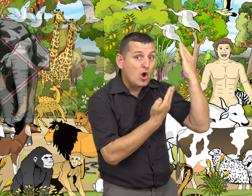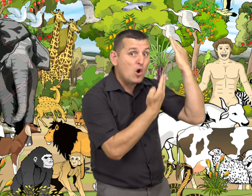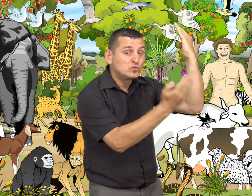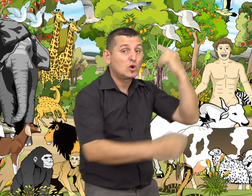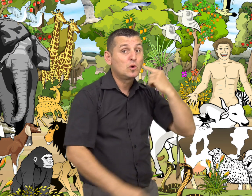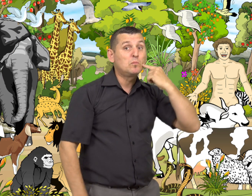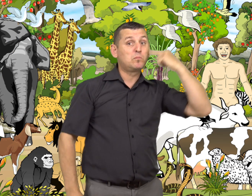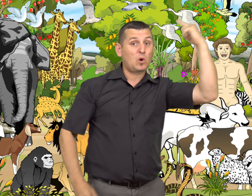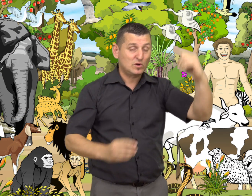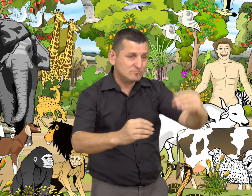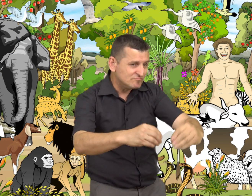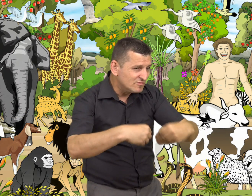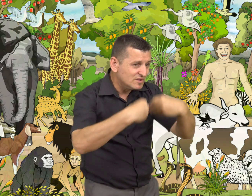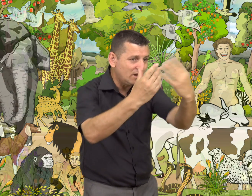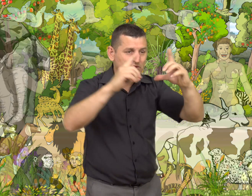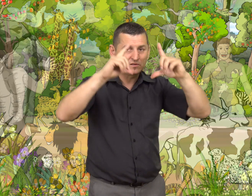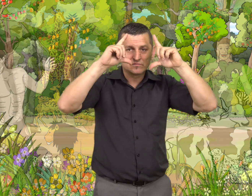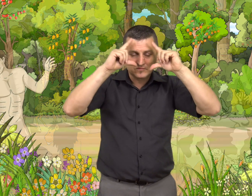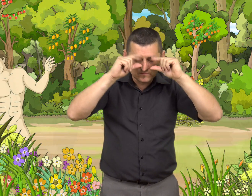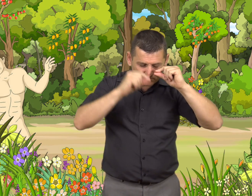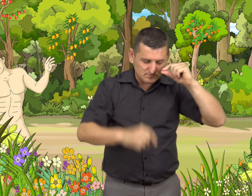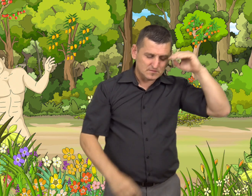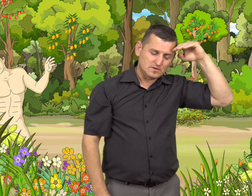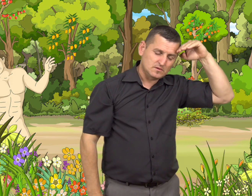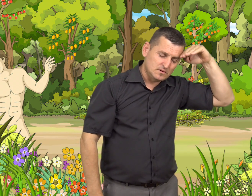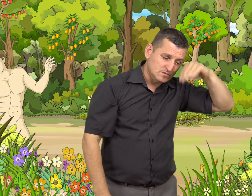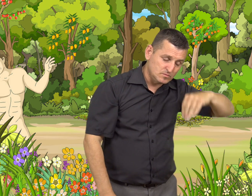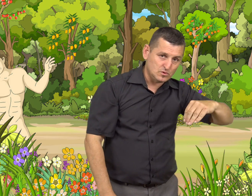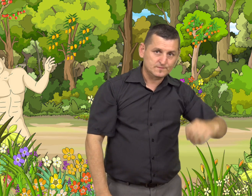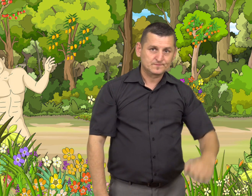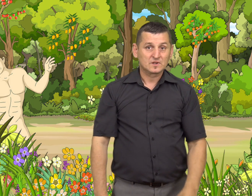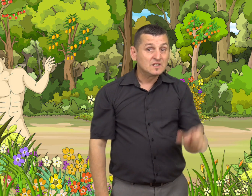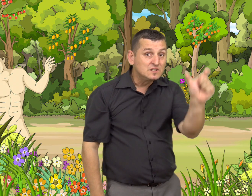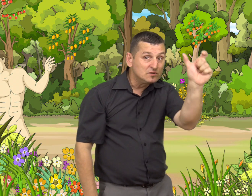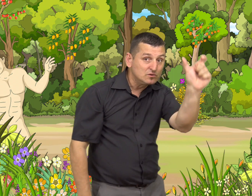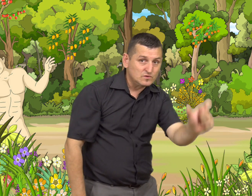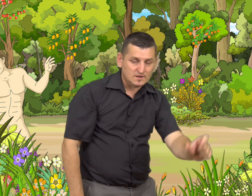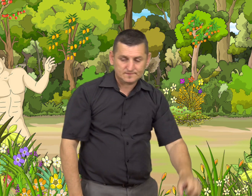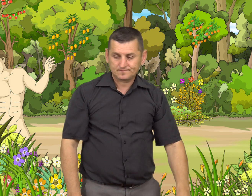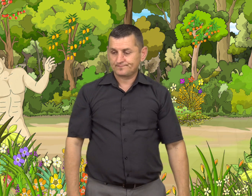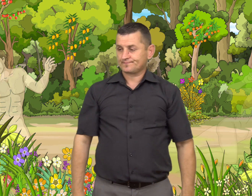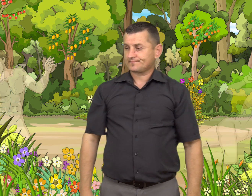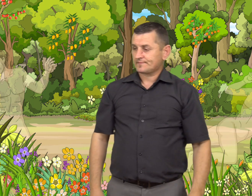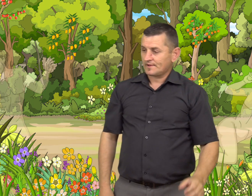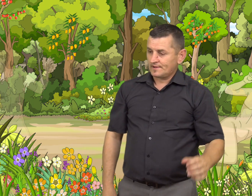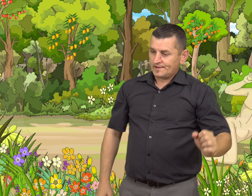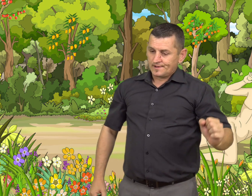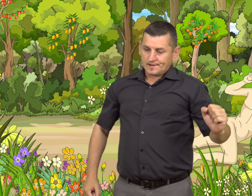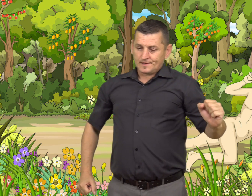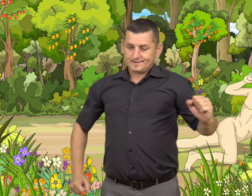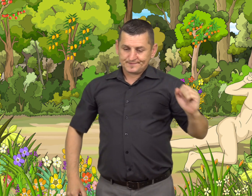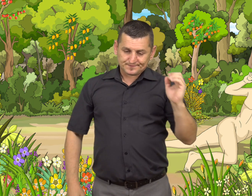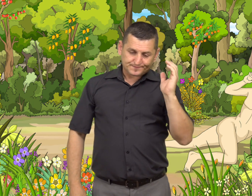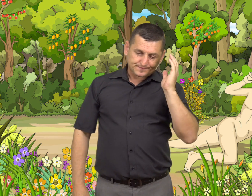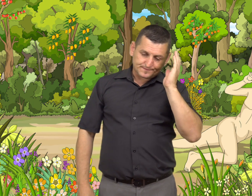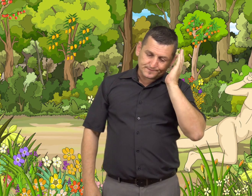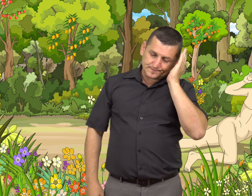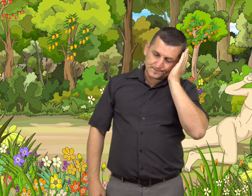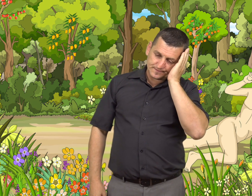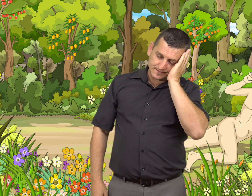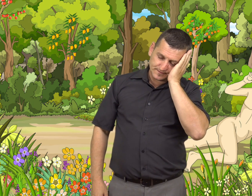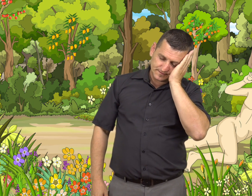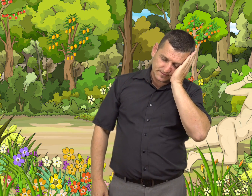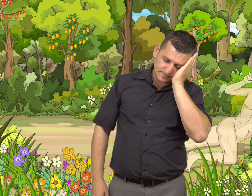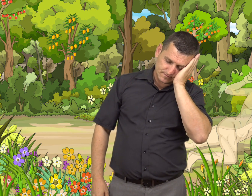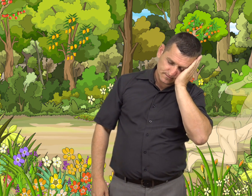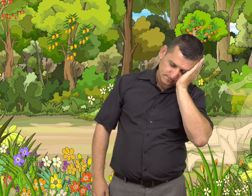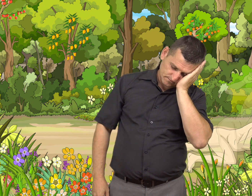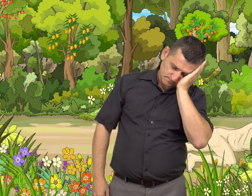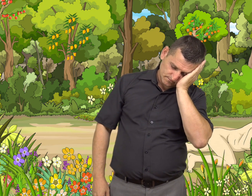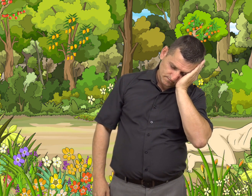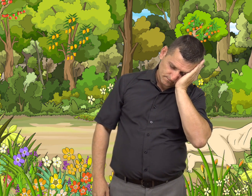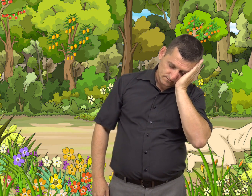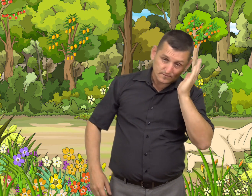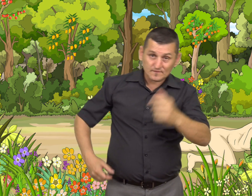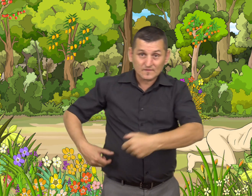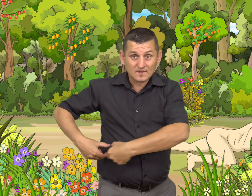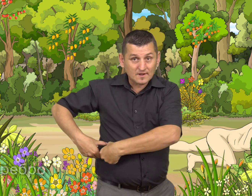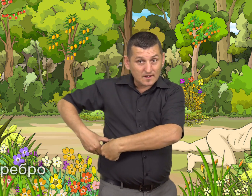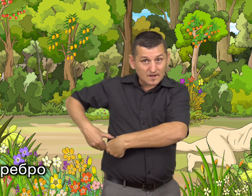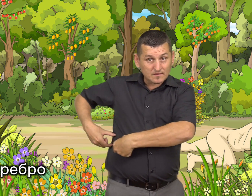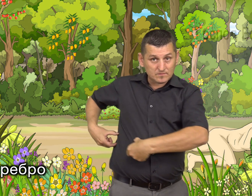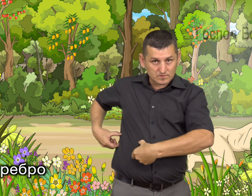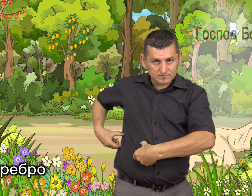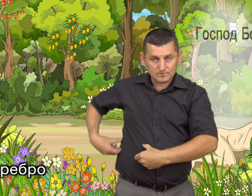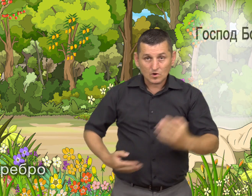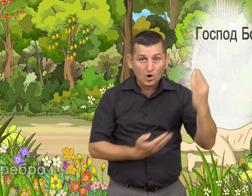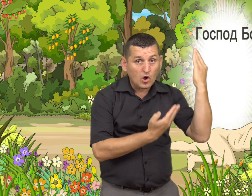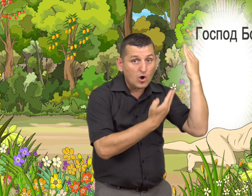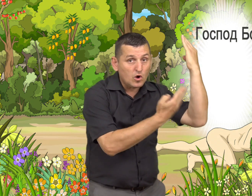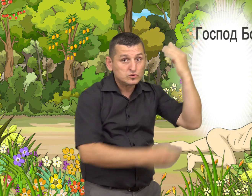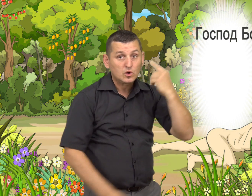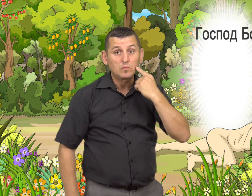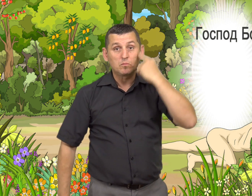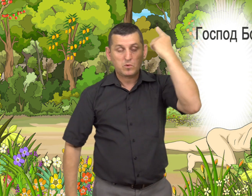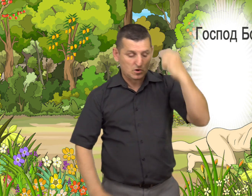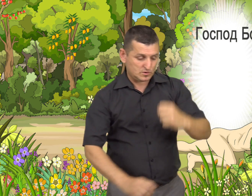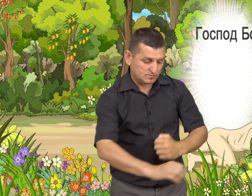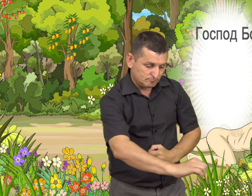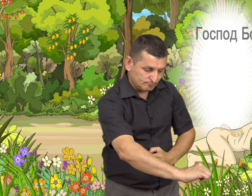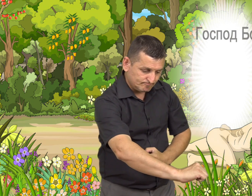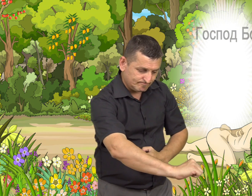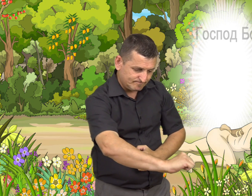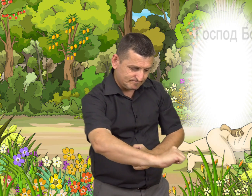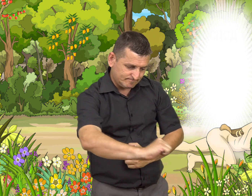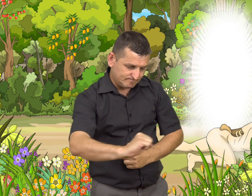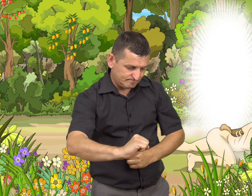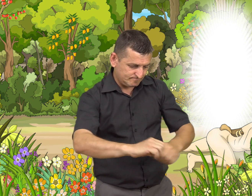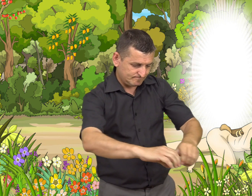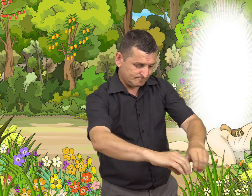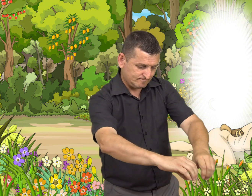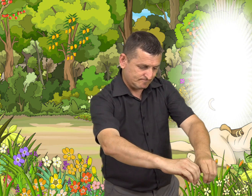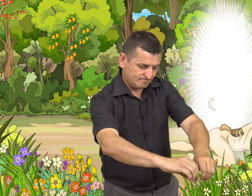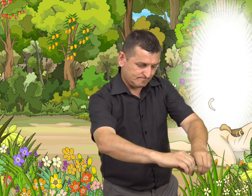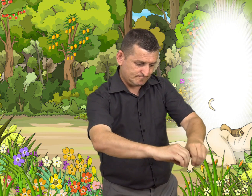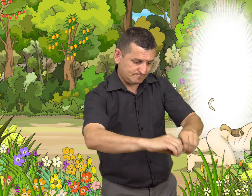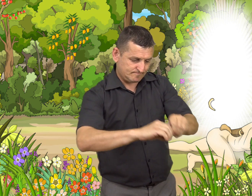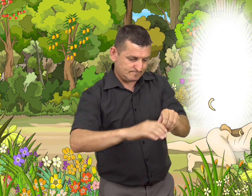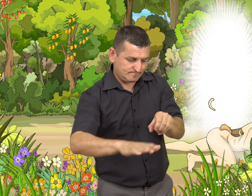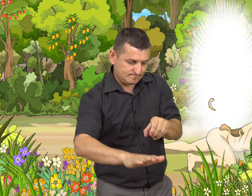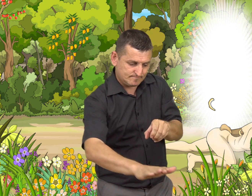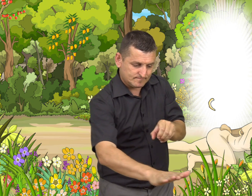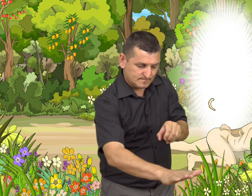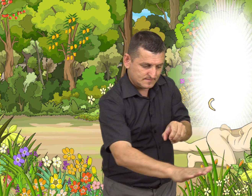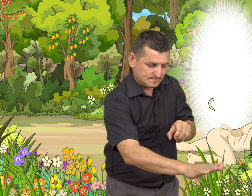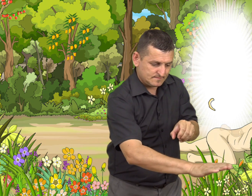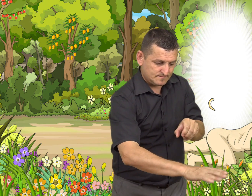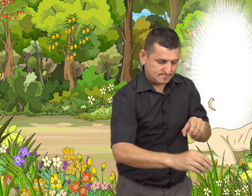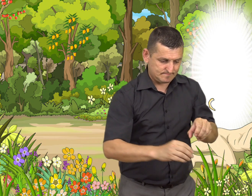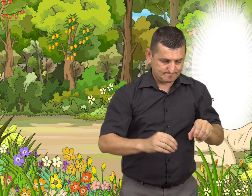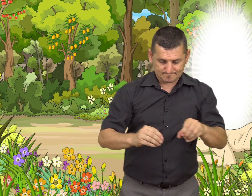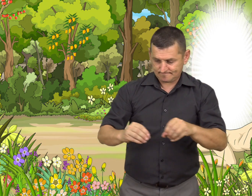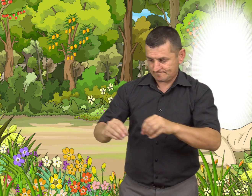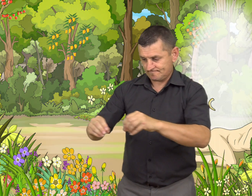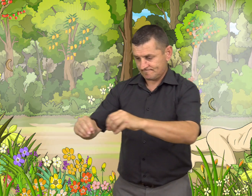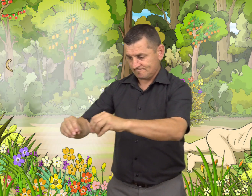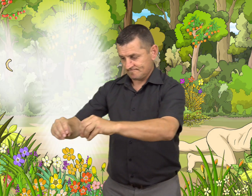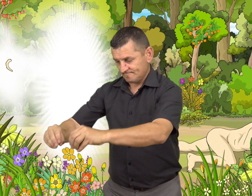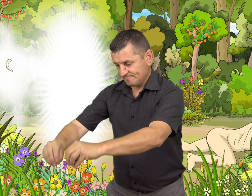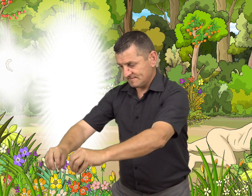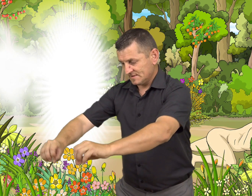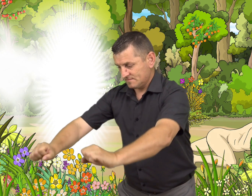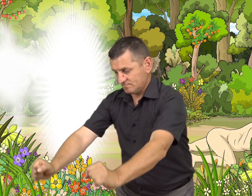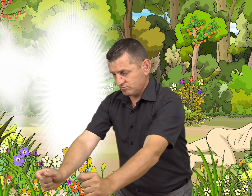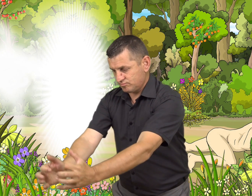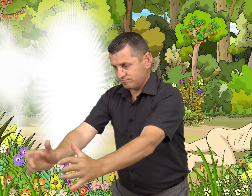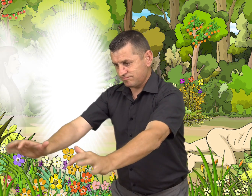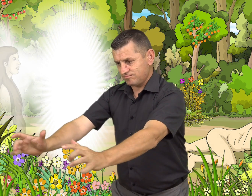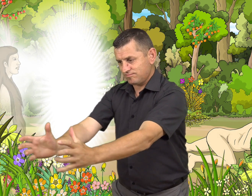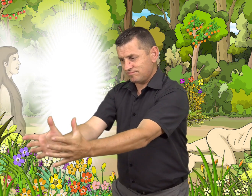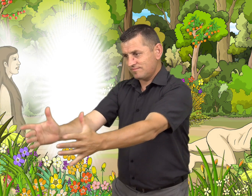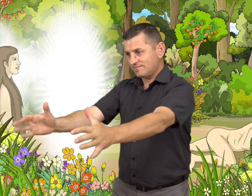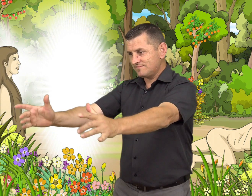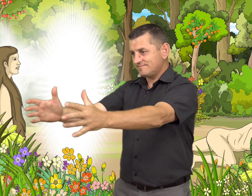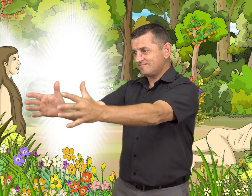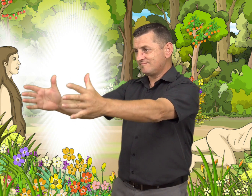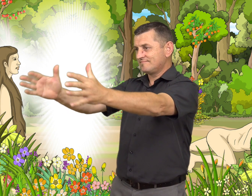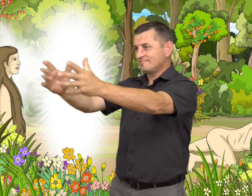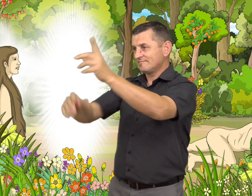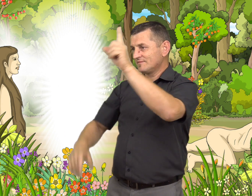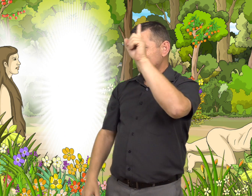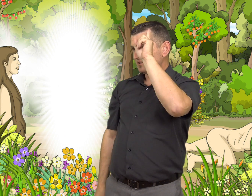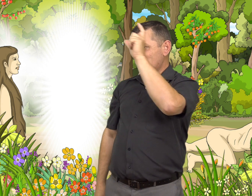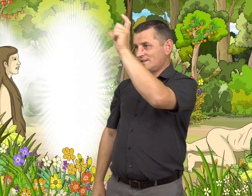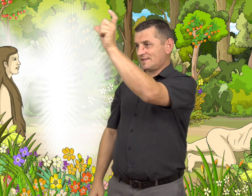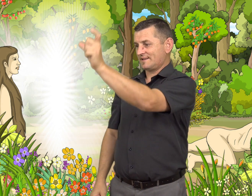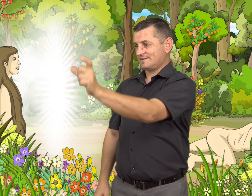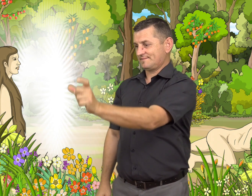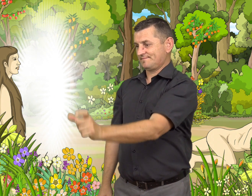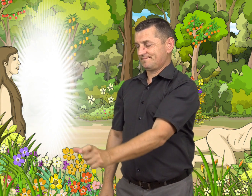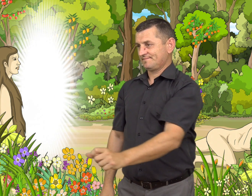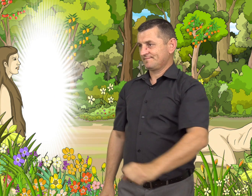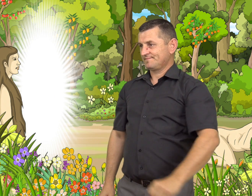So the LORD God caused the man to fall into a deep sleep, and while he slept, He took one of the man’s ribs and closed up the area with flesh.